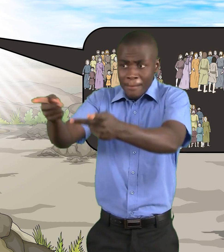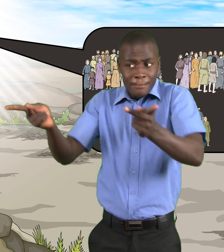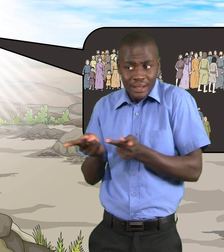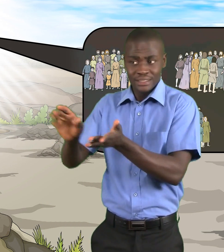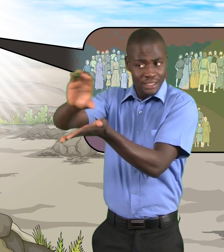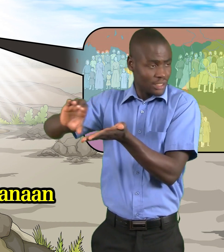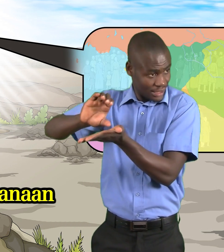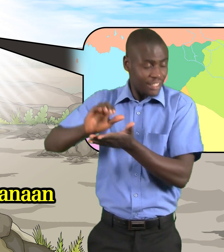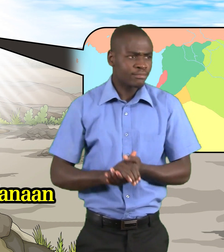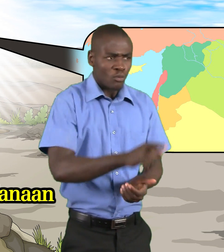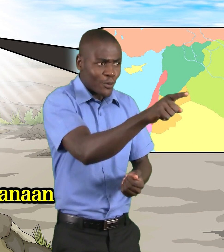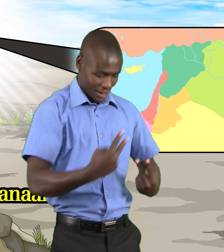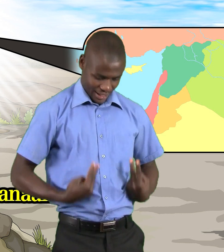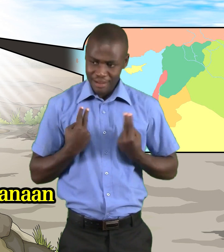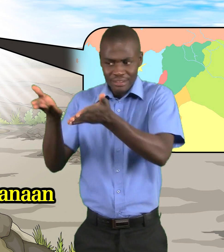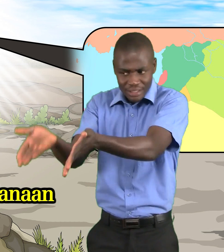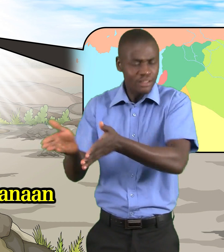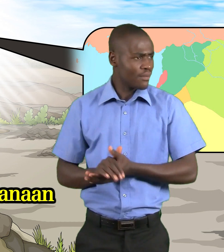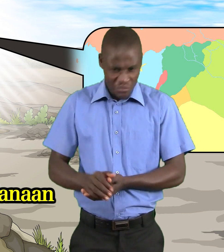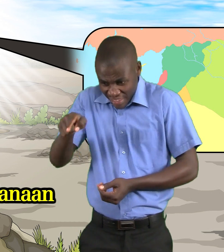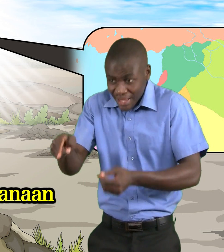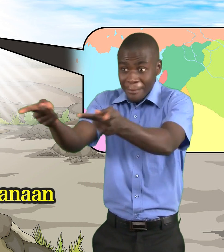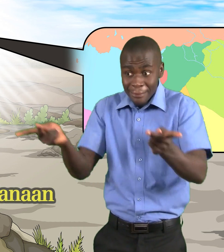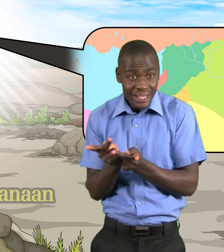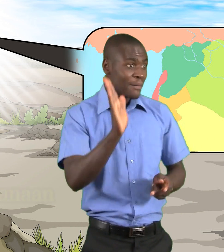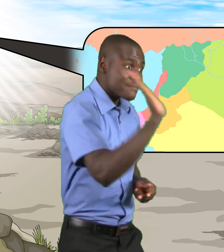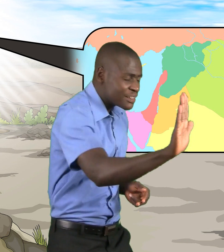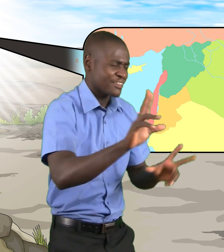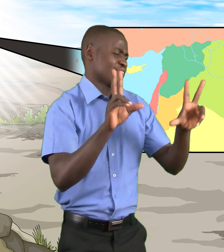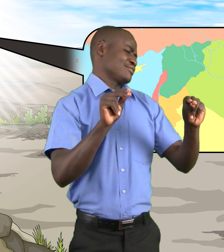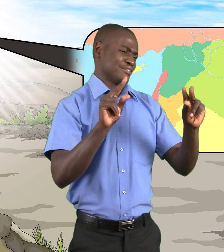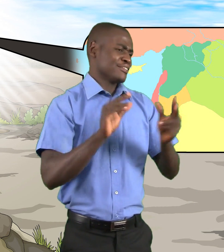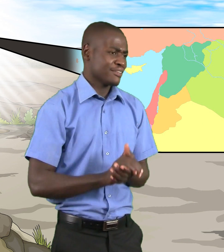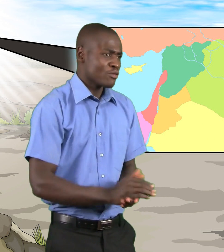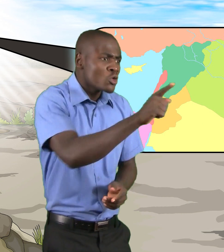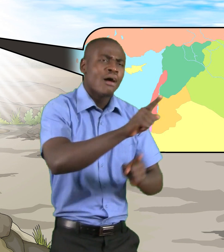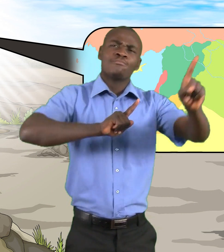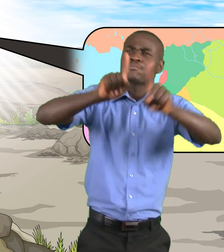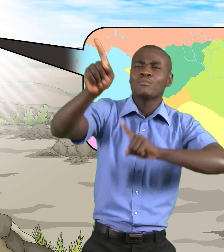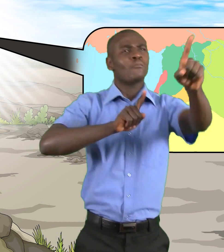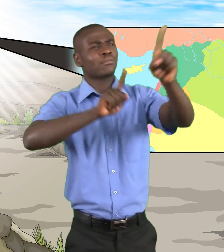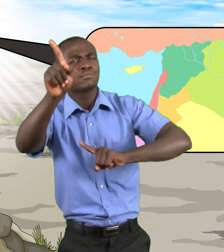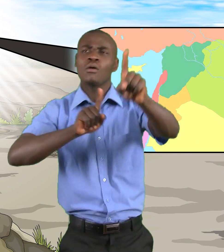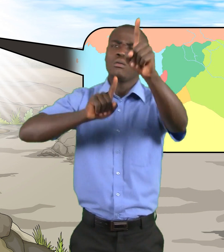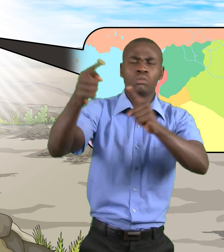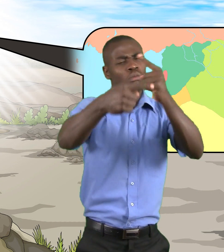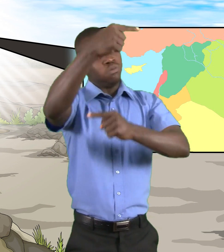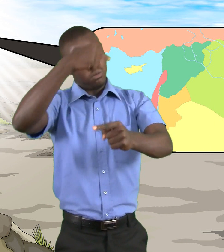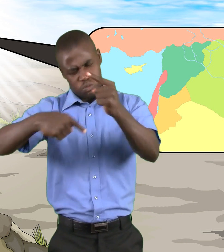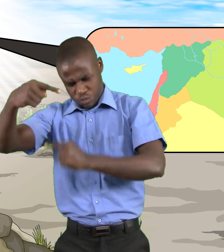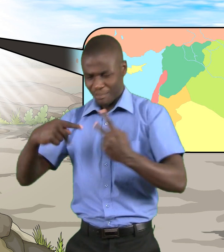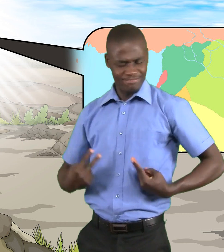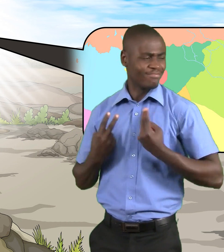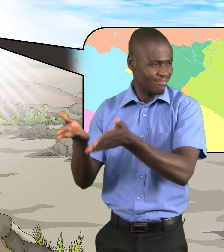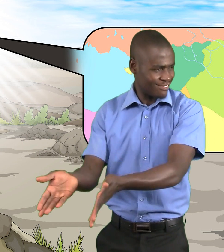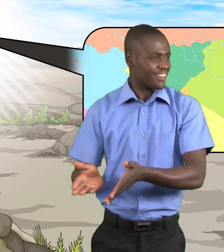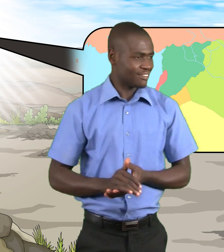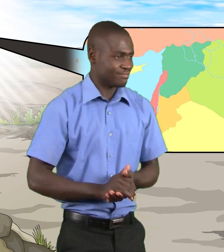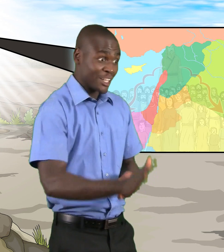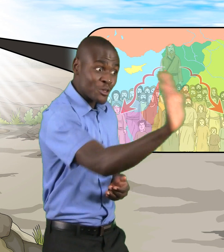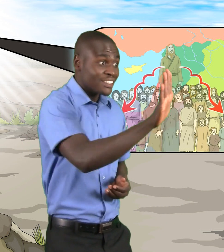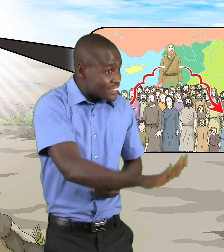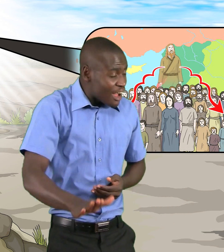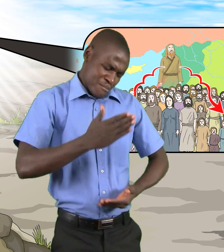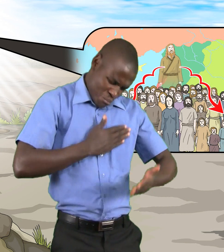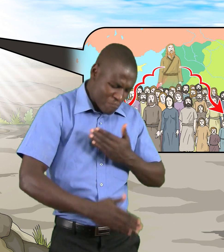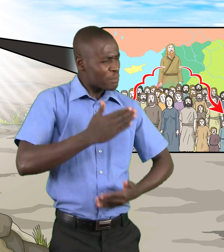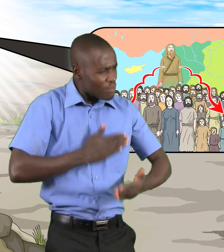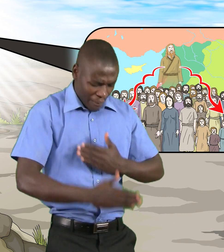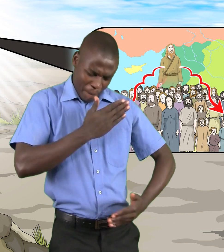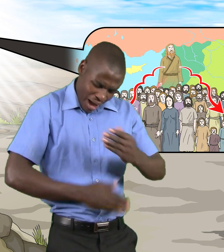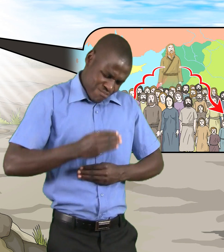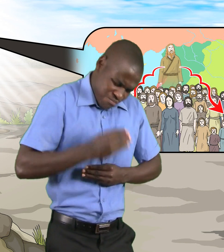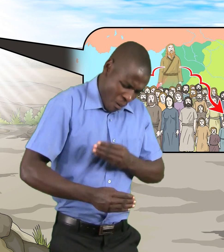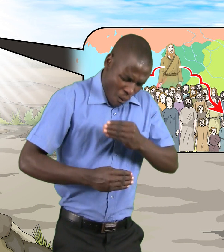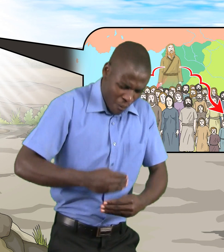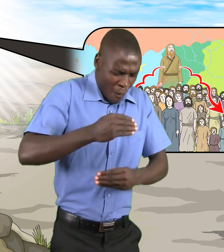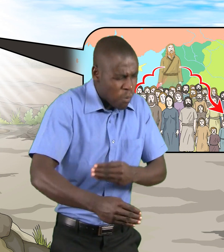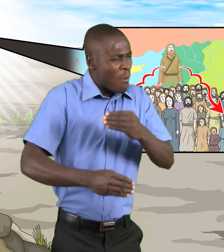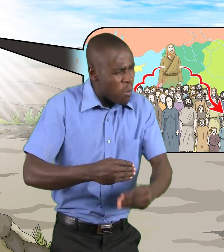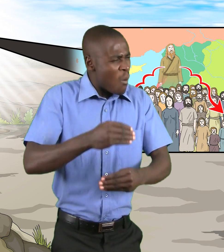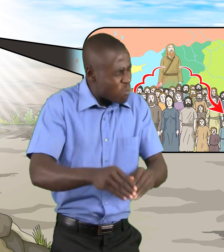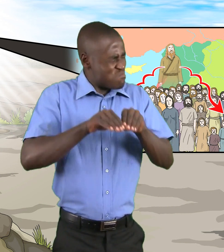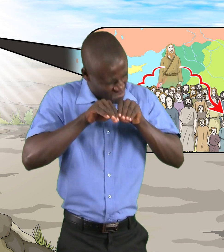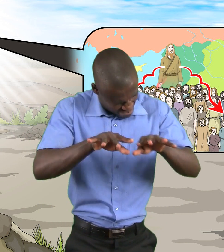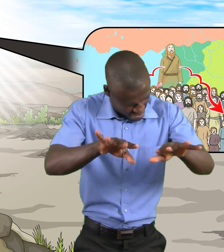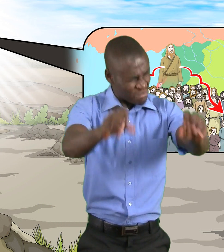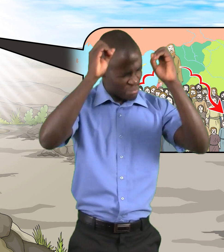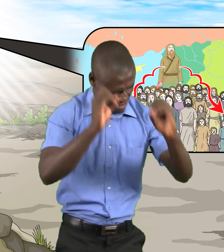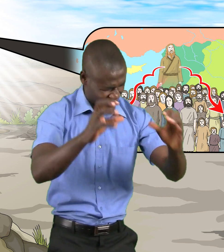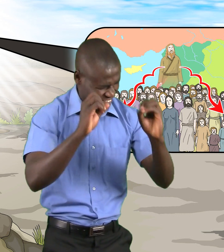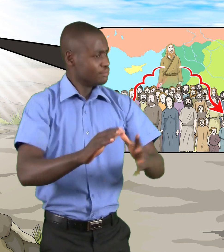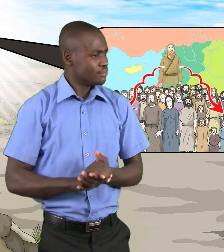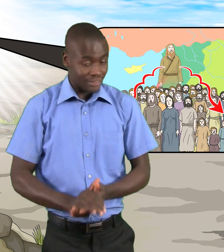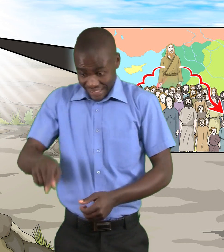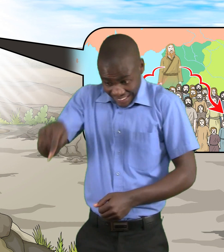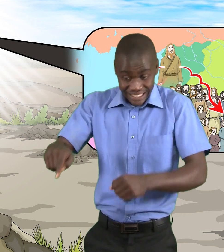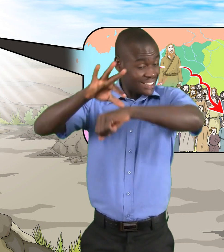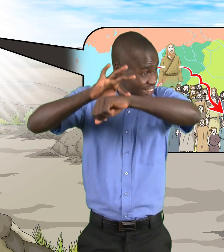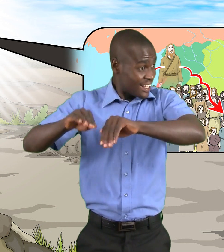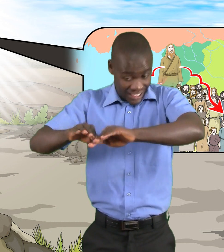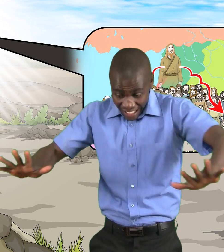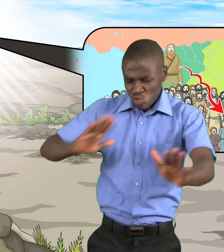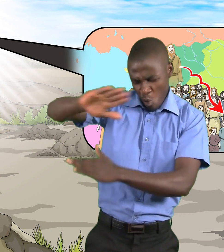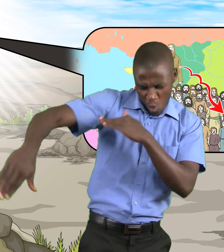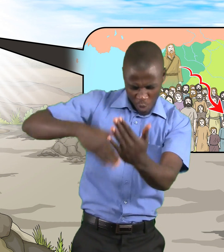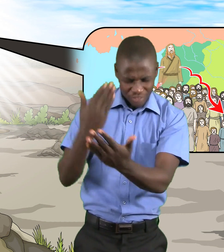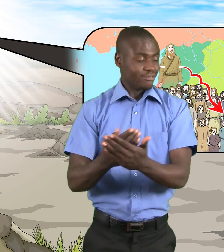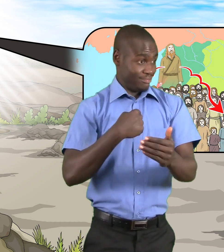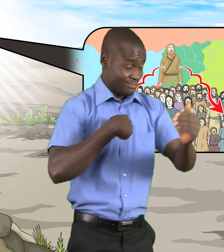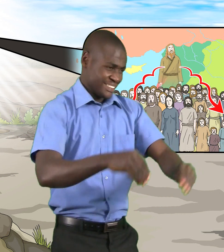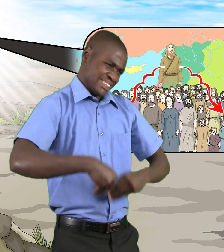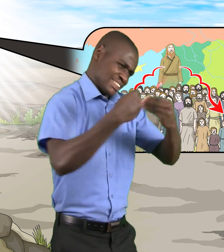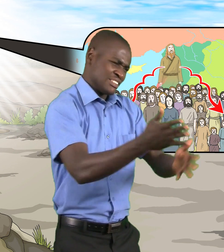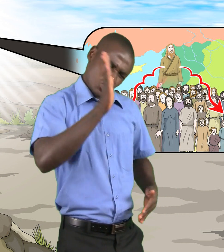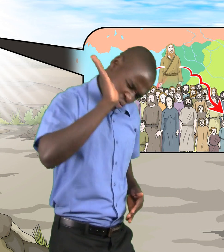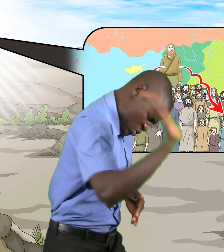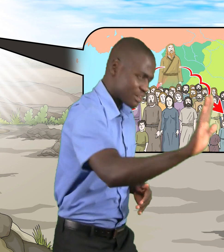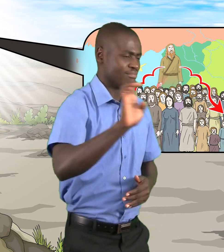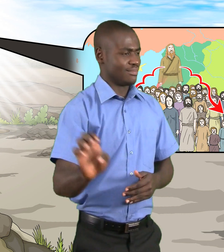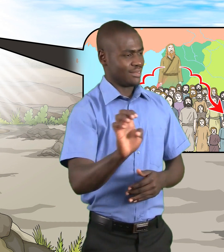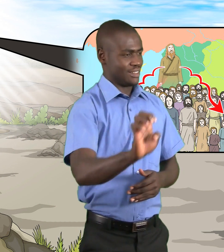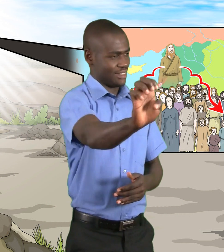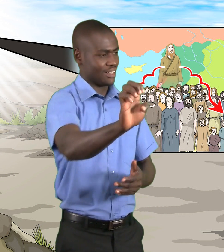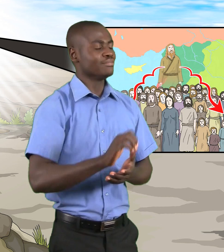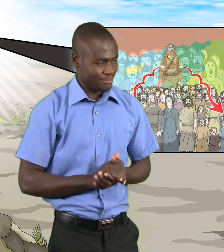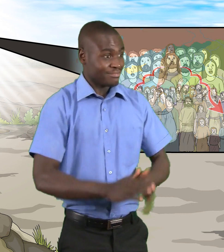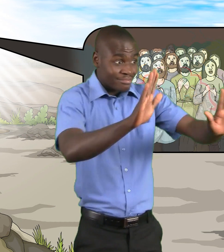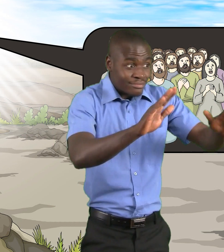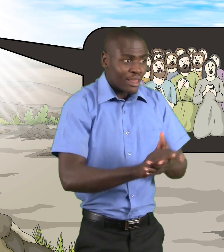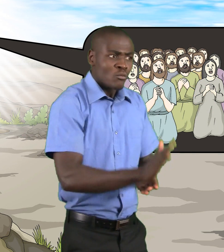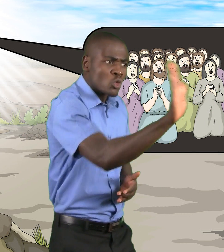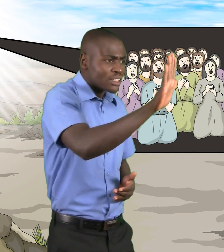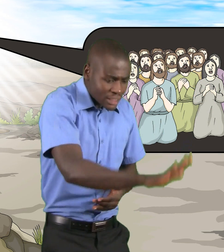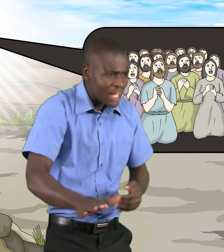And to you and your descendants I will give the land where you are residing—all the land of Canaan—as an eternal possession;